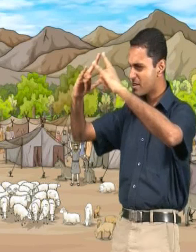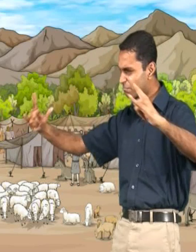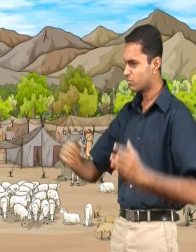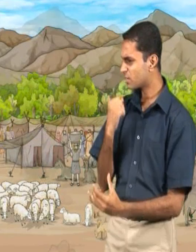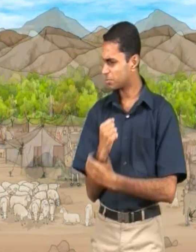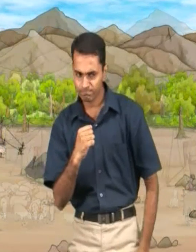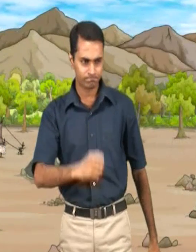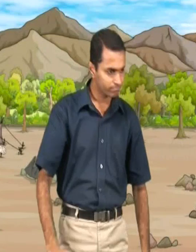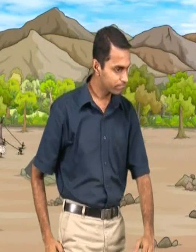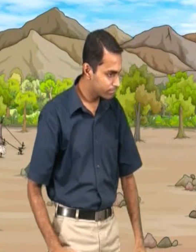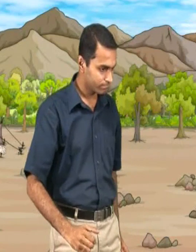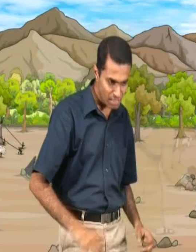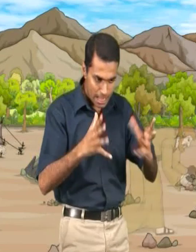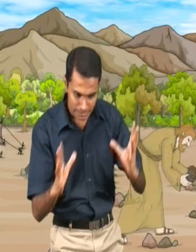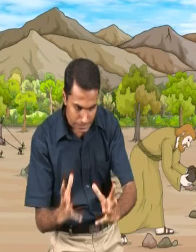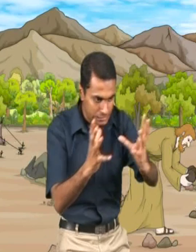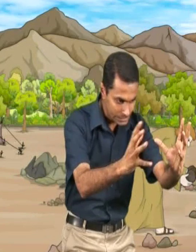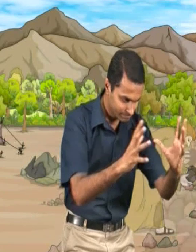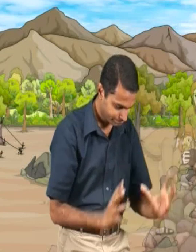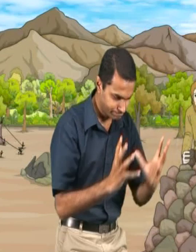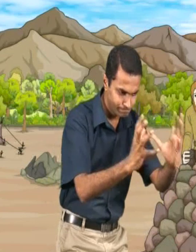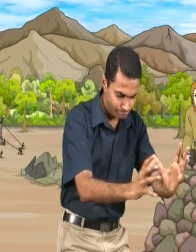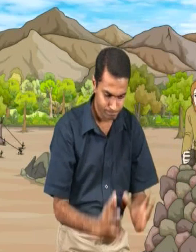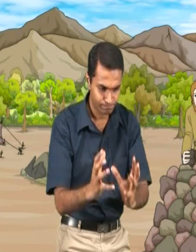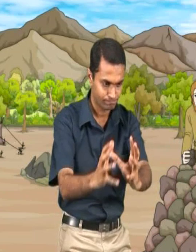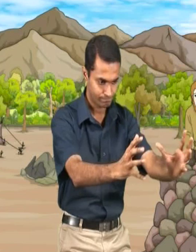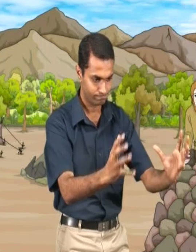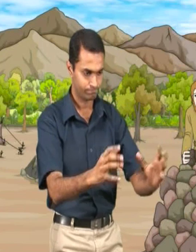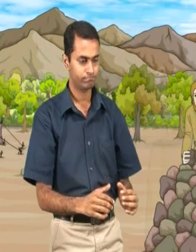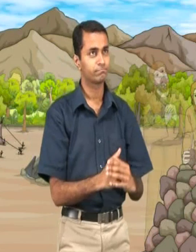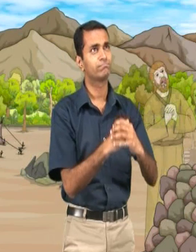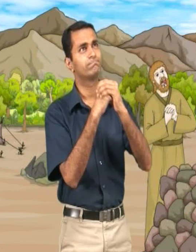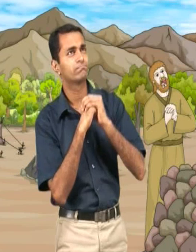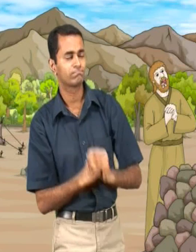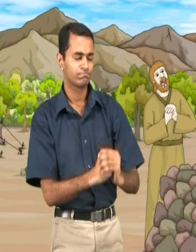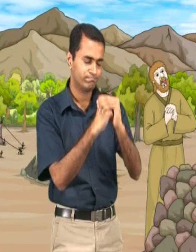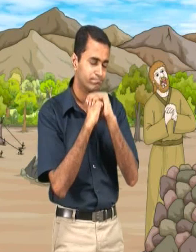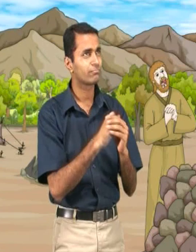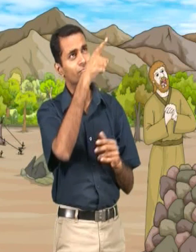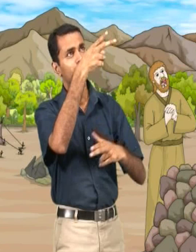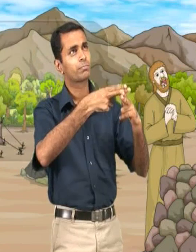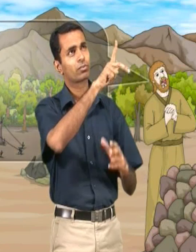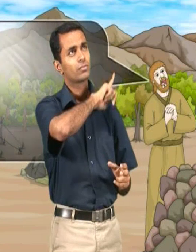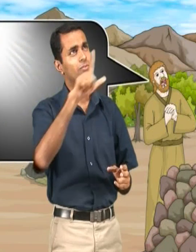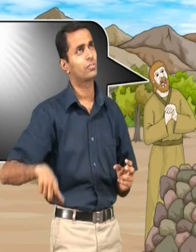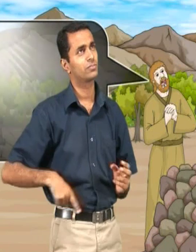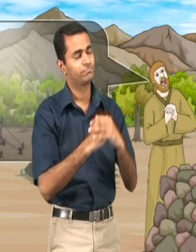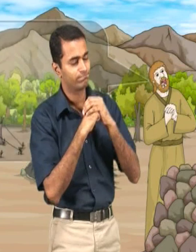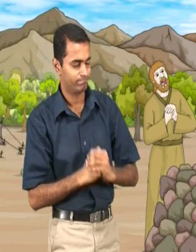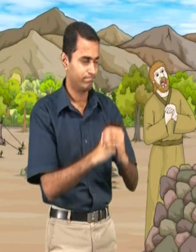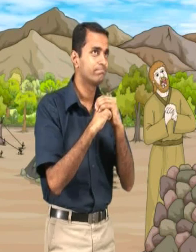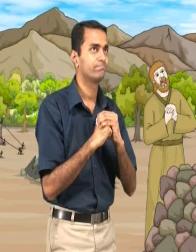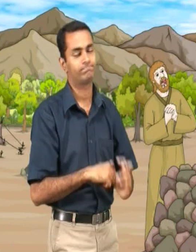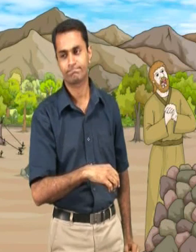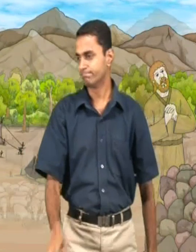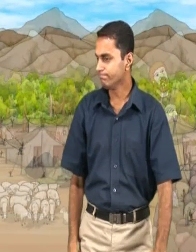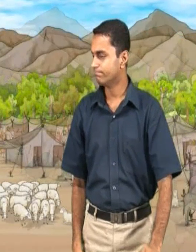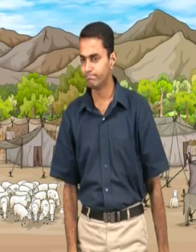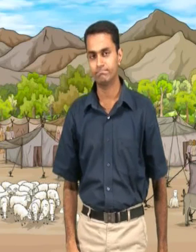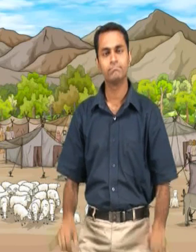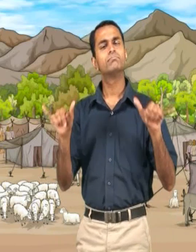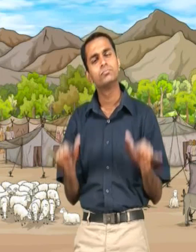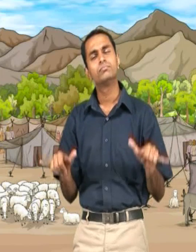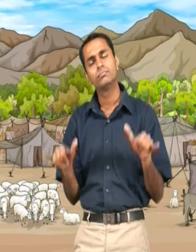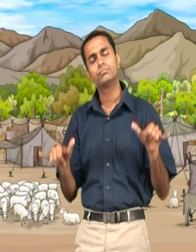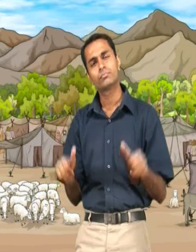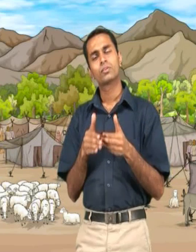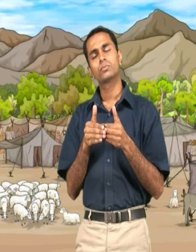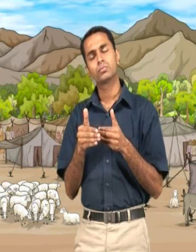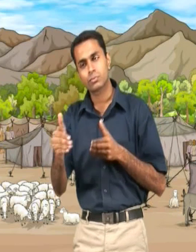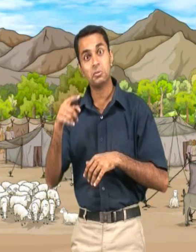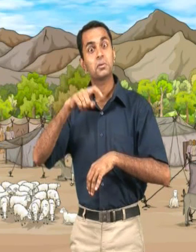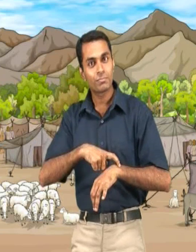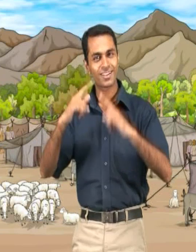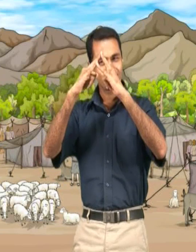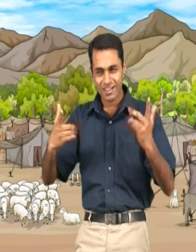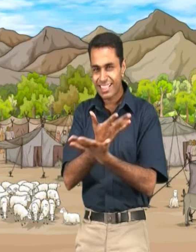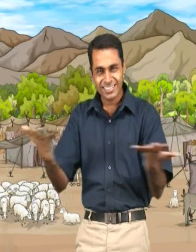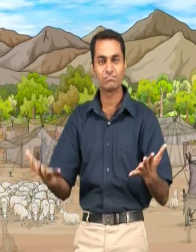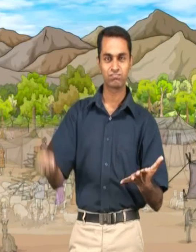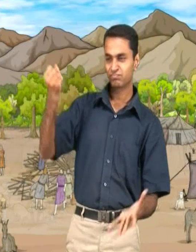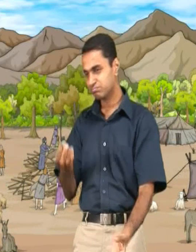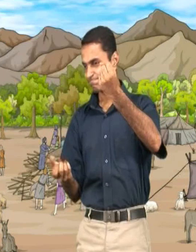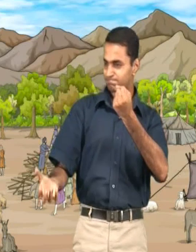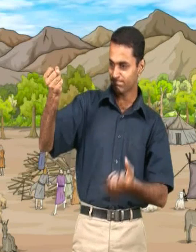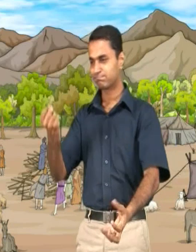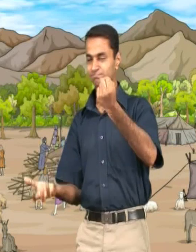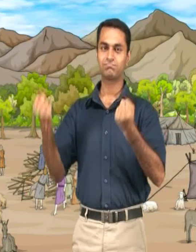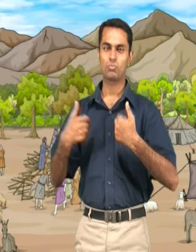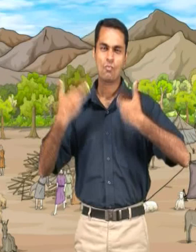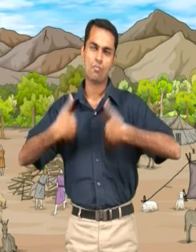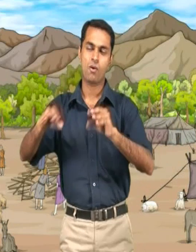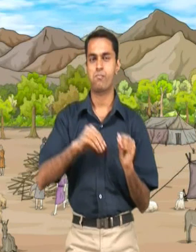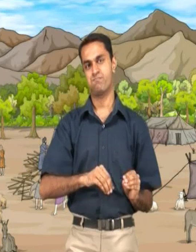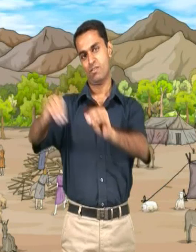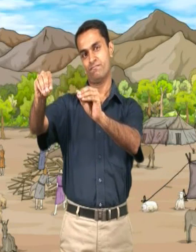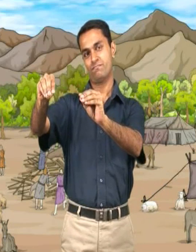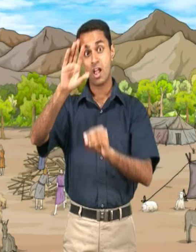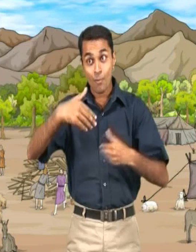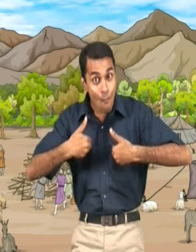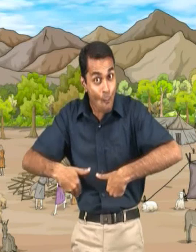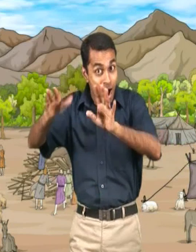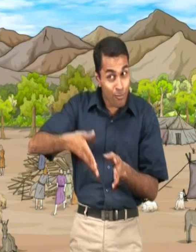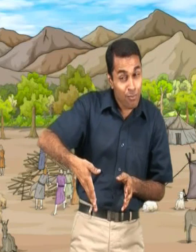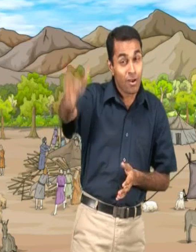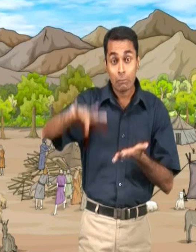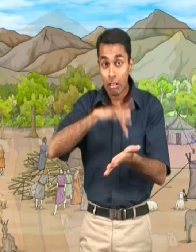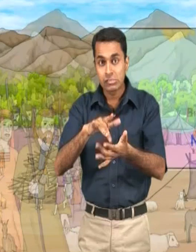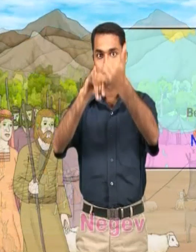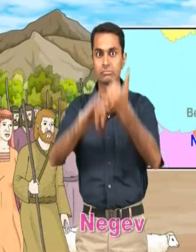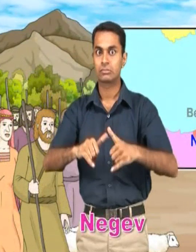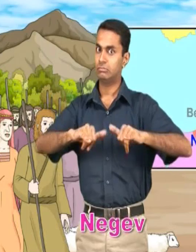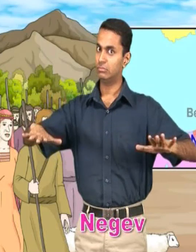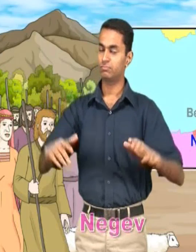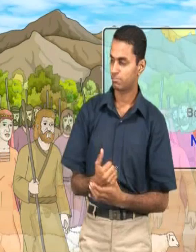There he built an altar to the LORD, and he called on the name of the LORD.